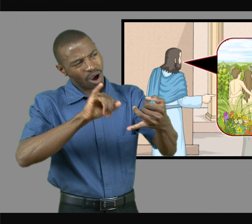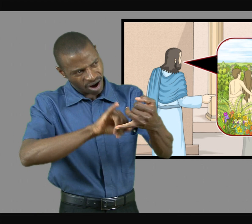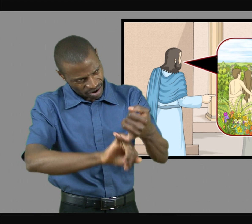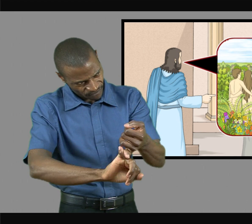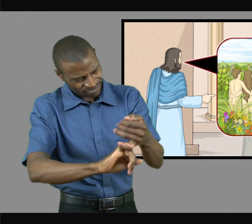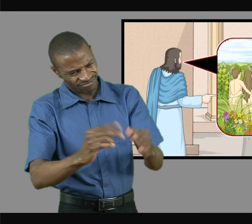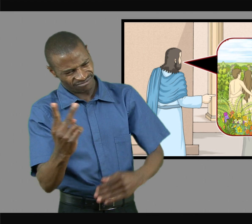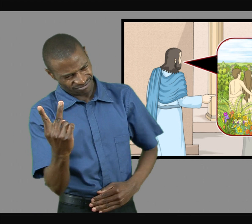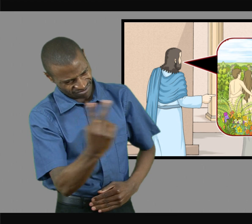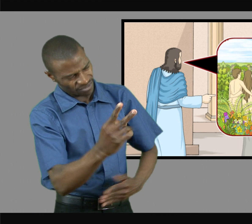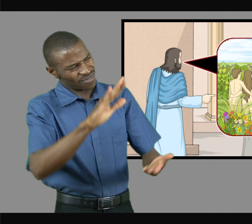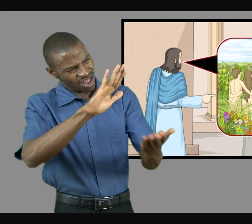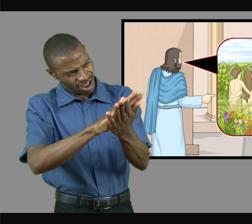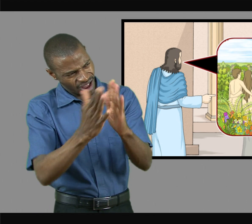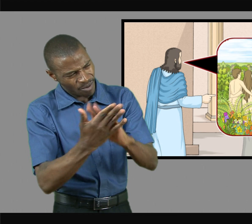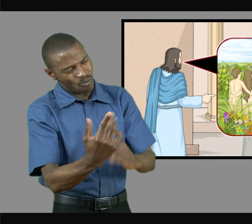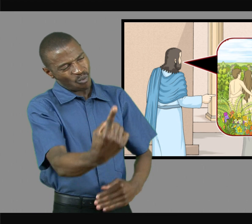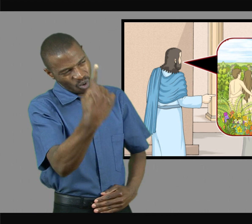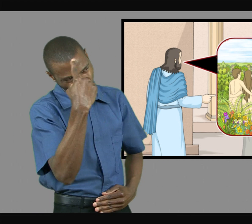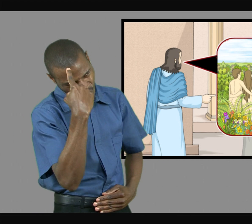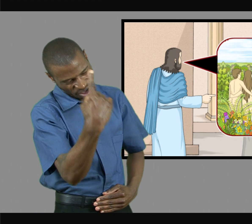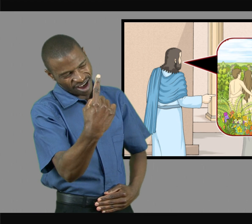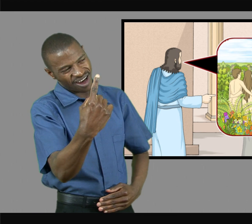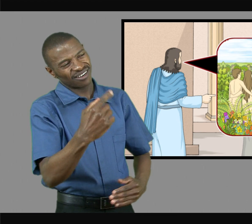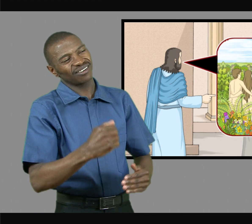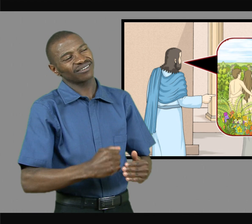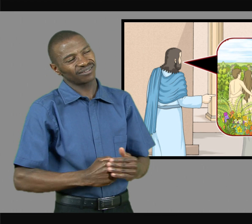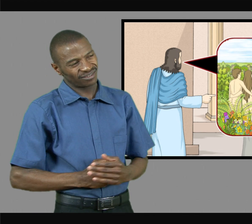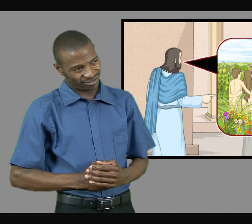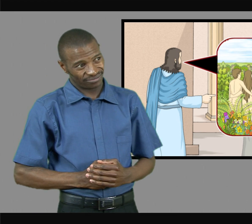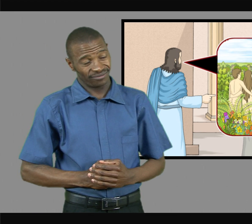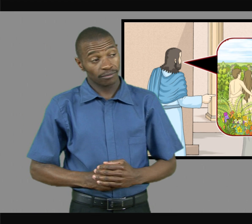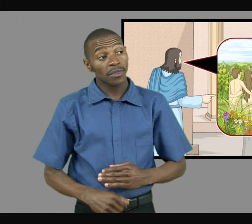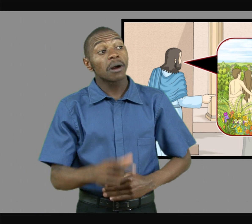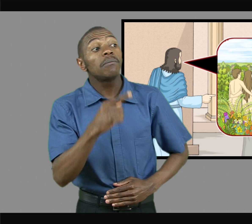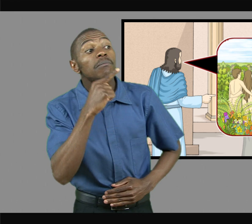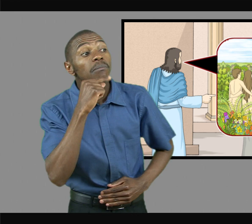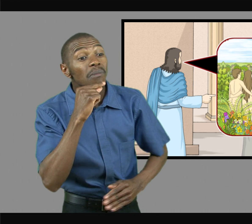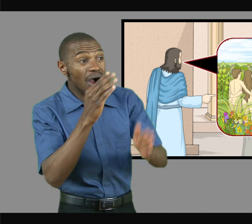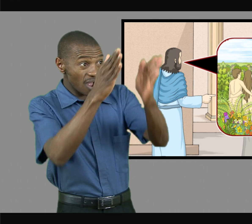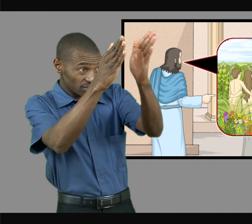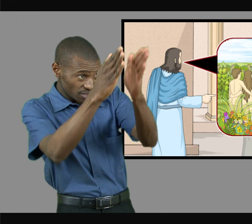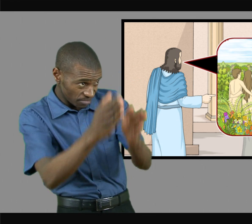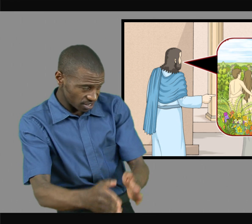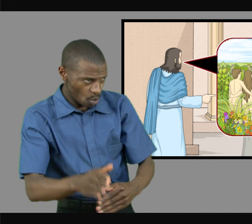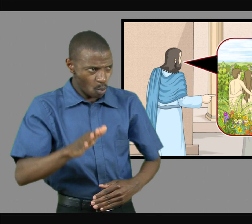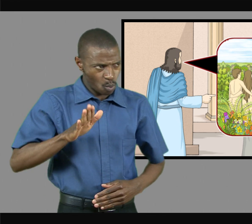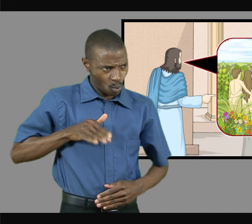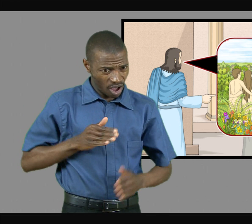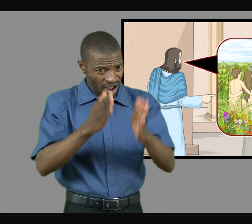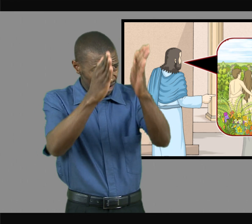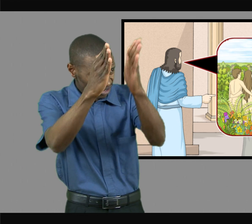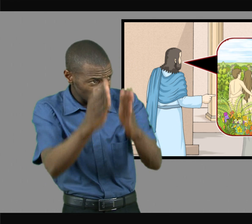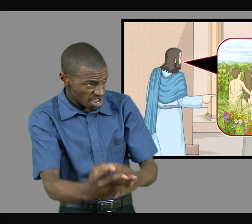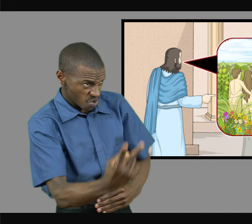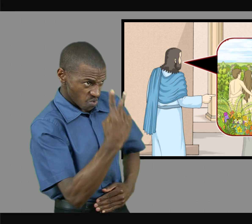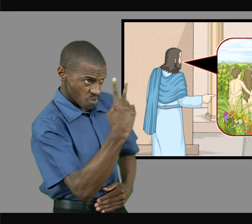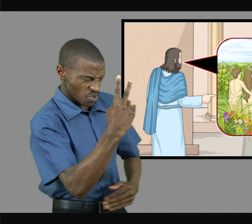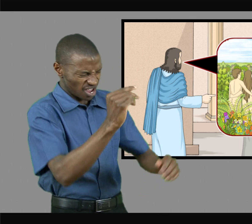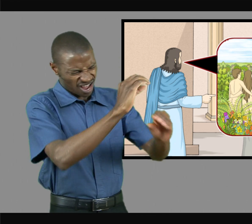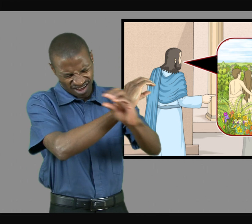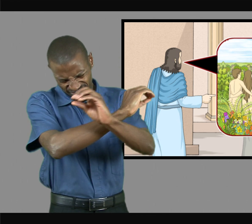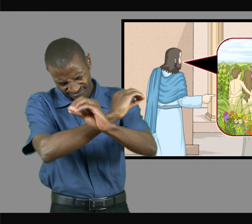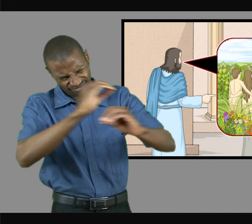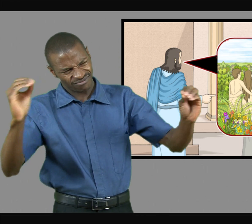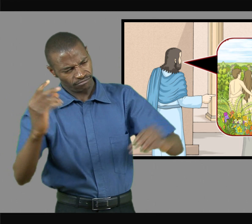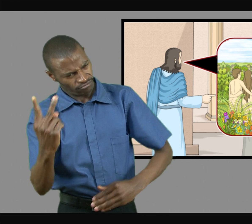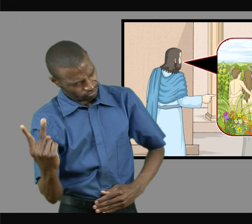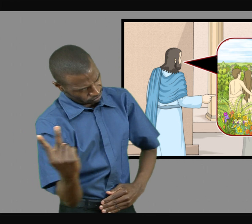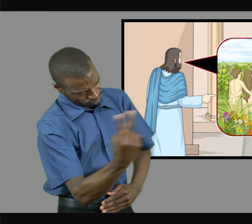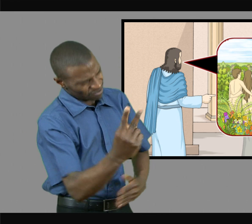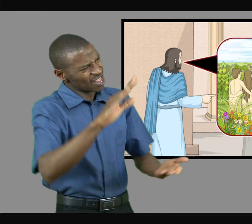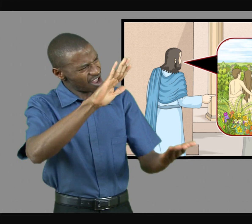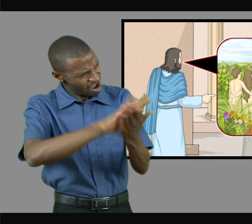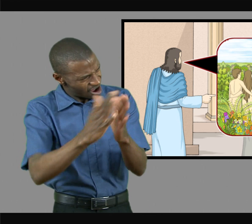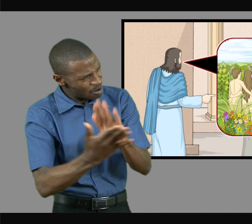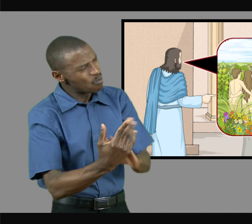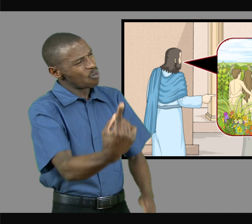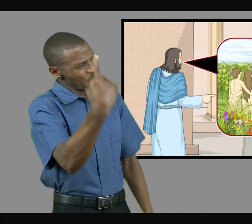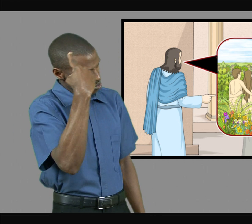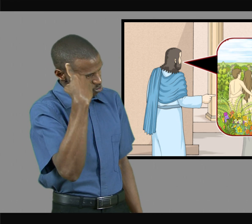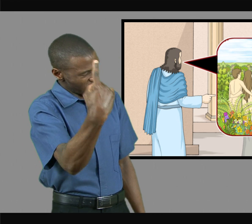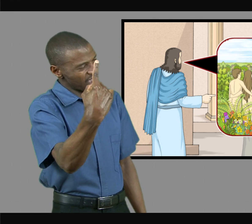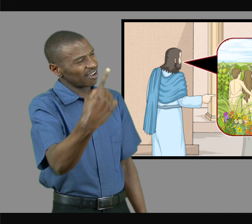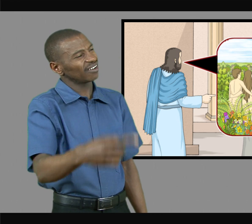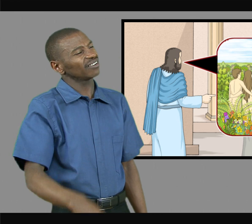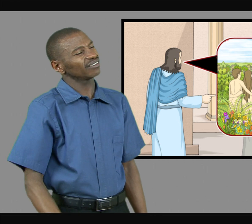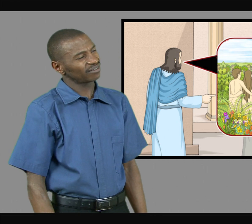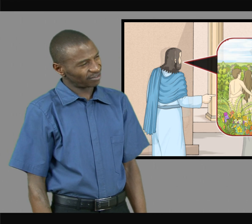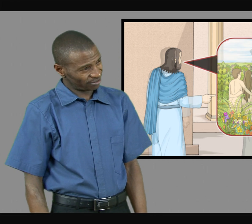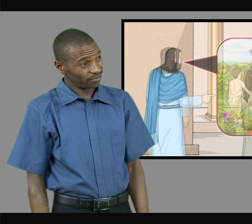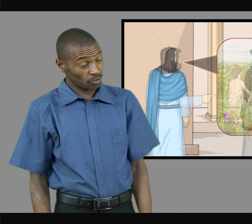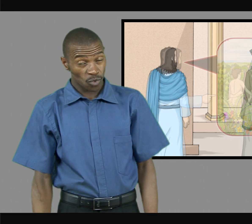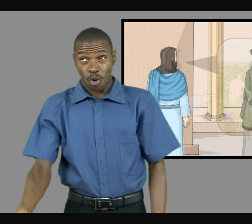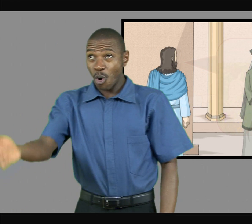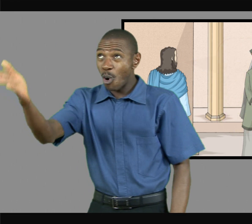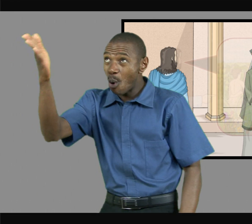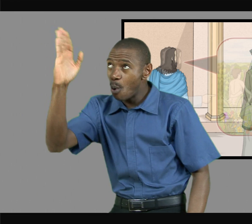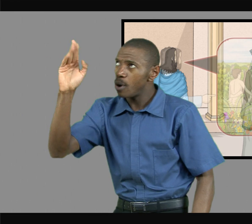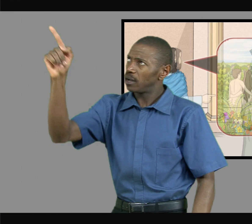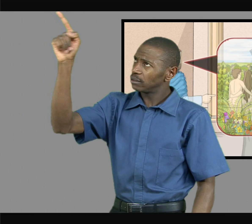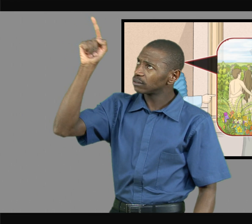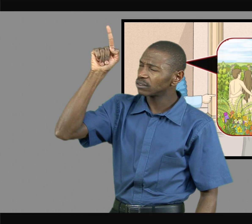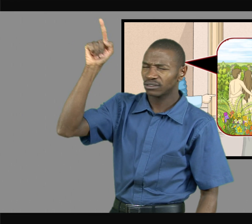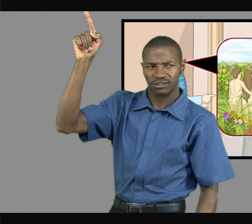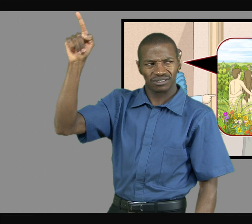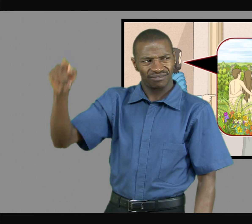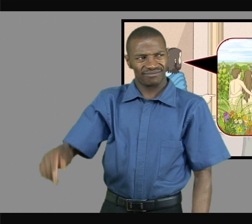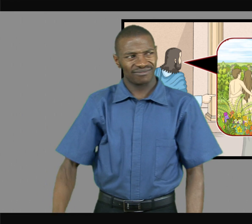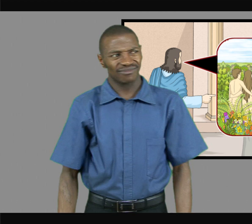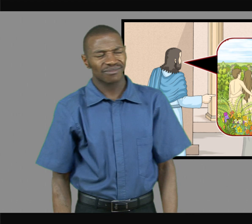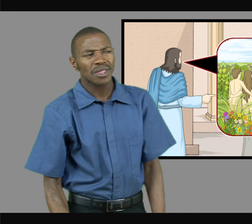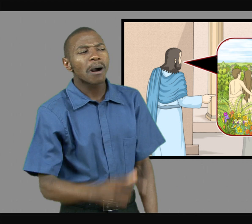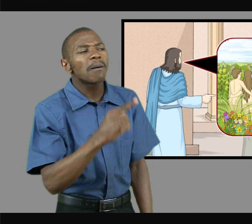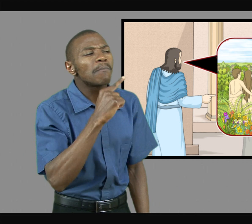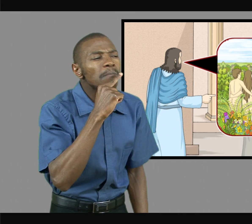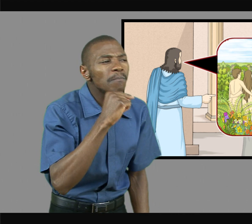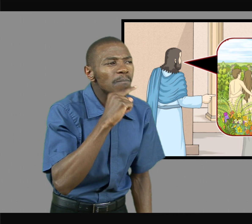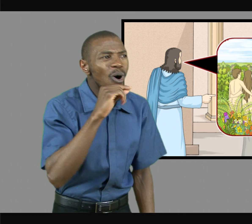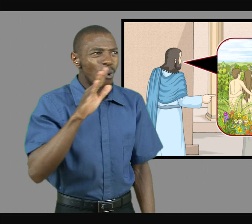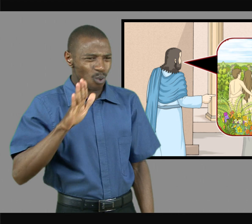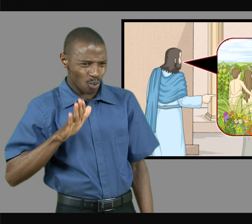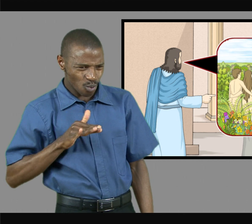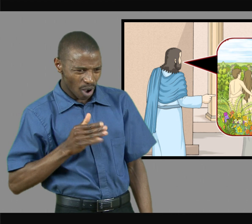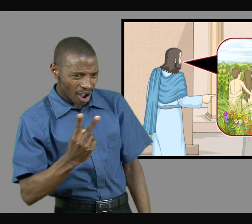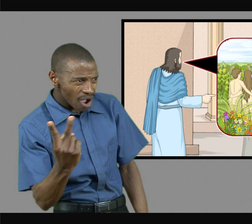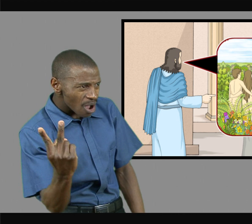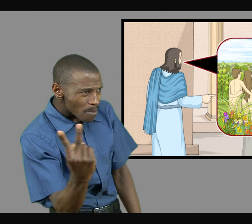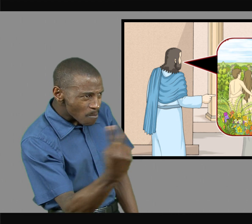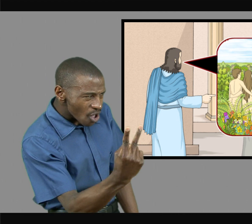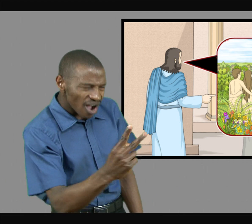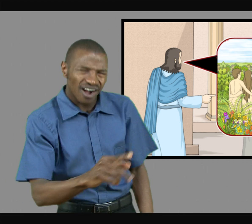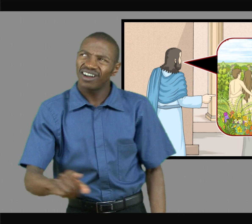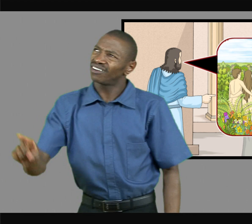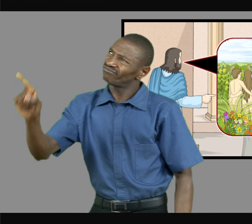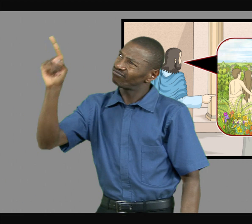So they are no longer two, but one flesh.